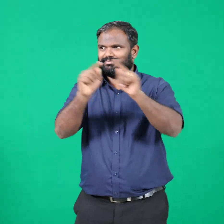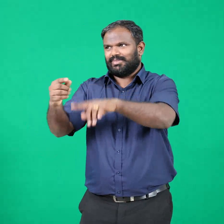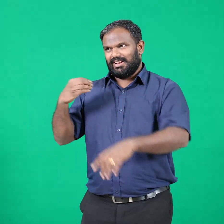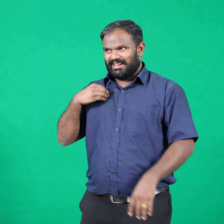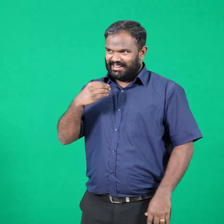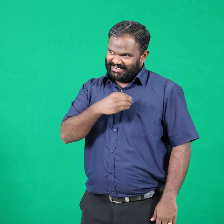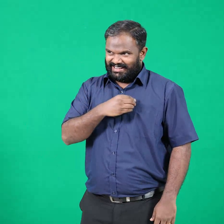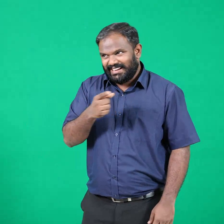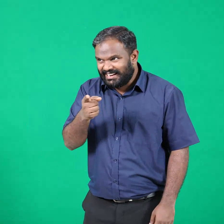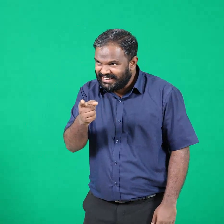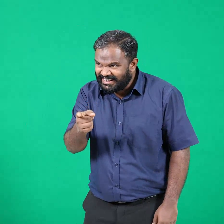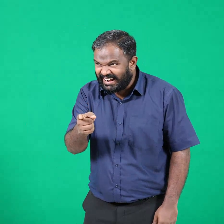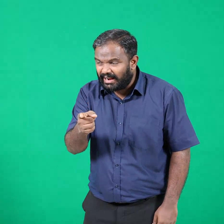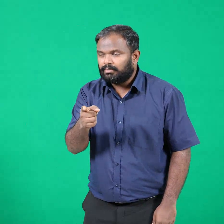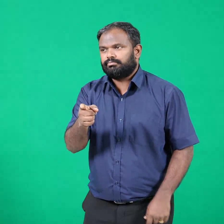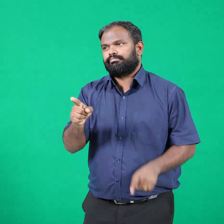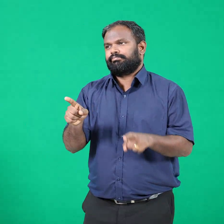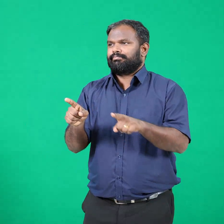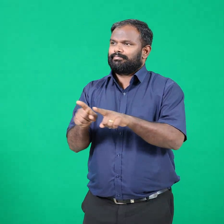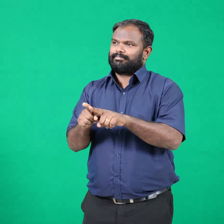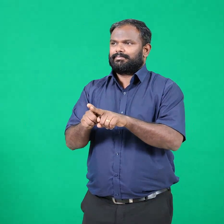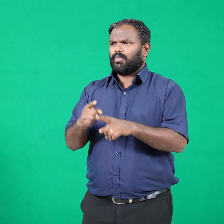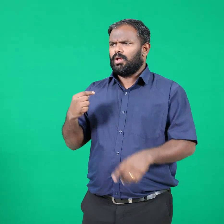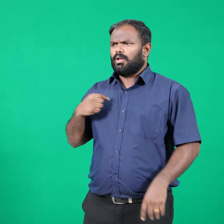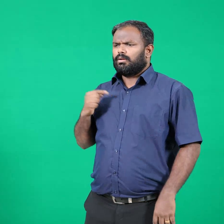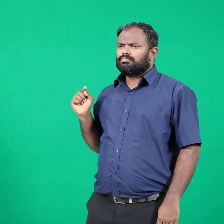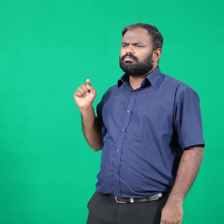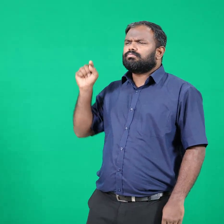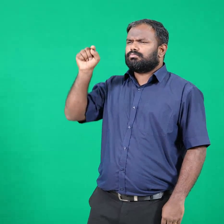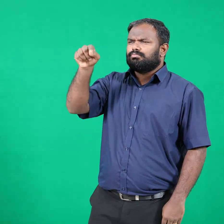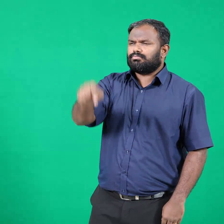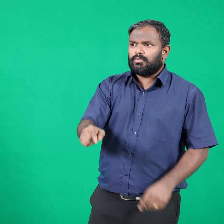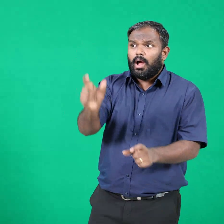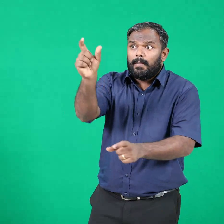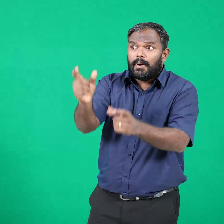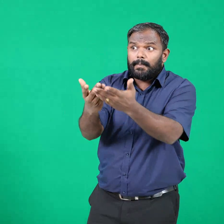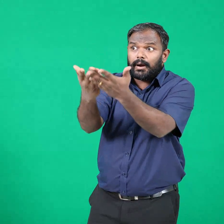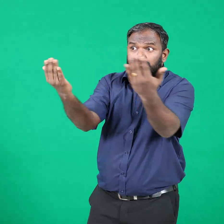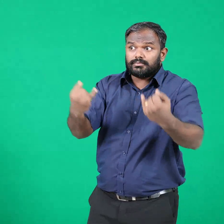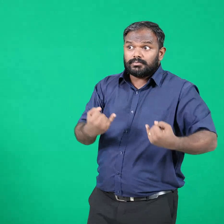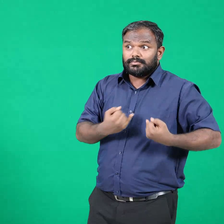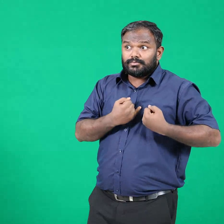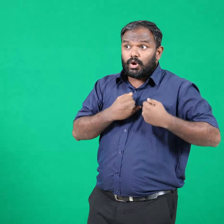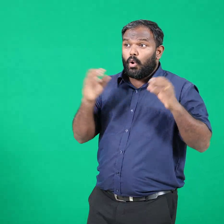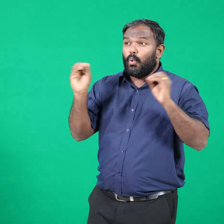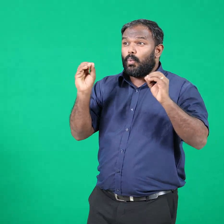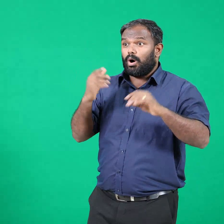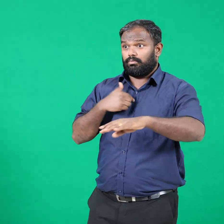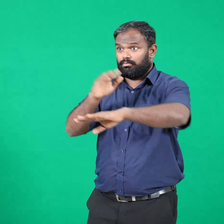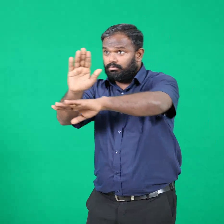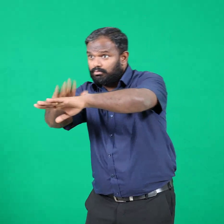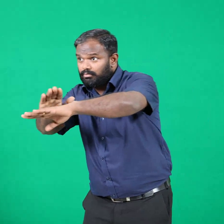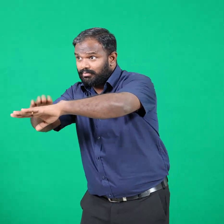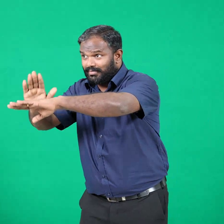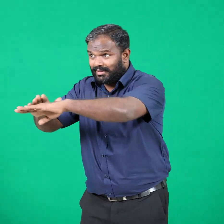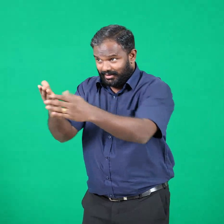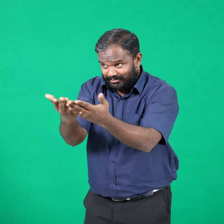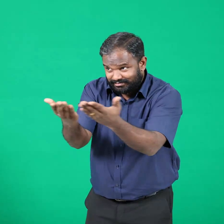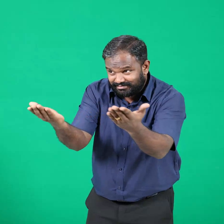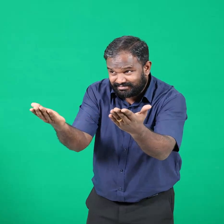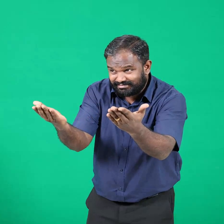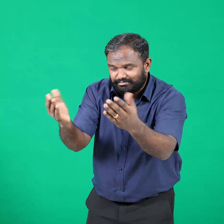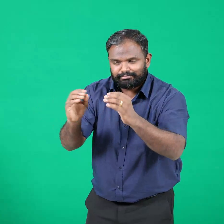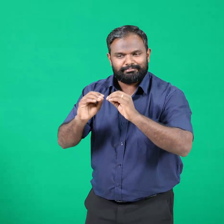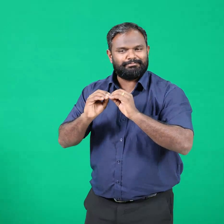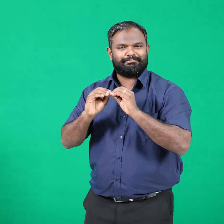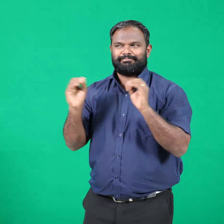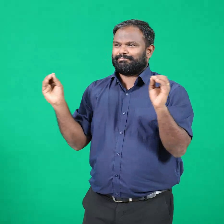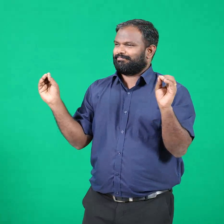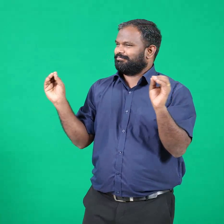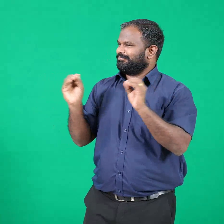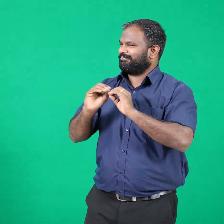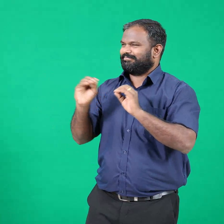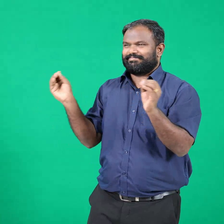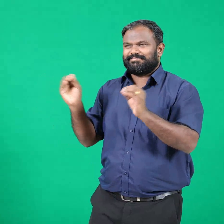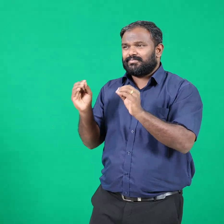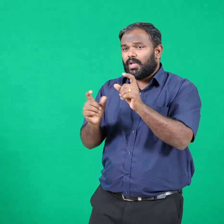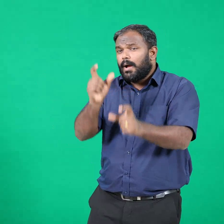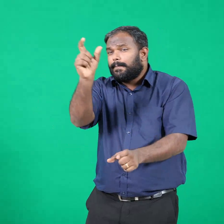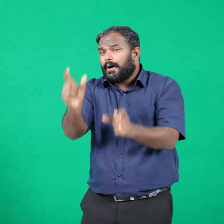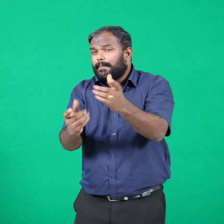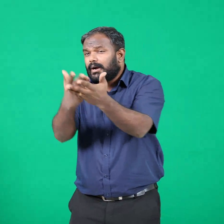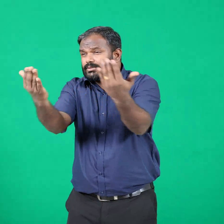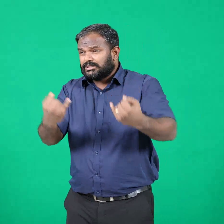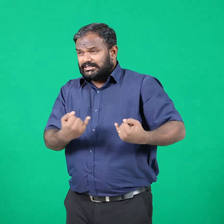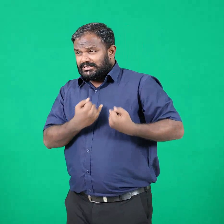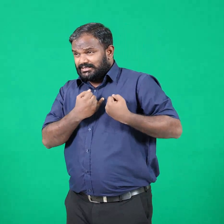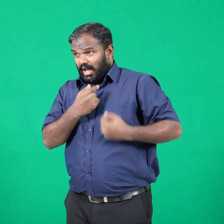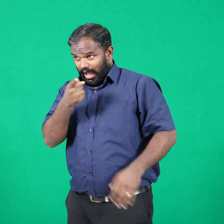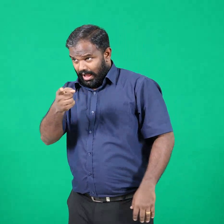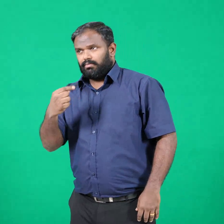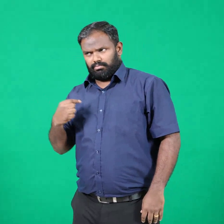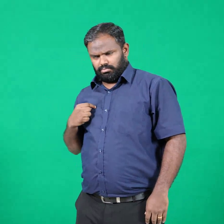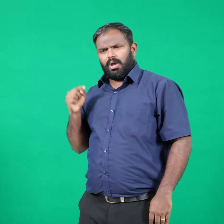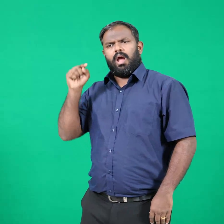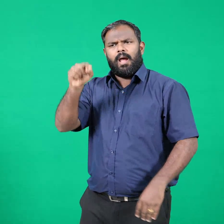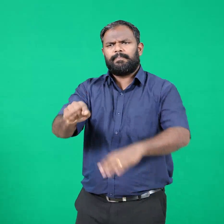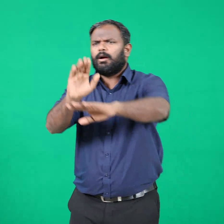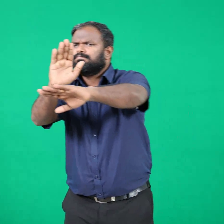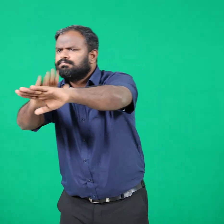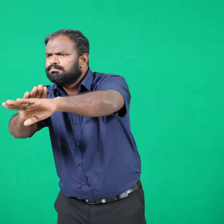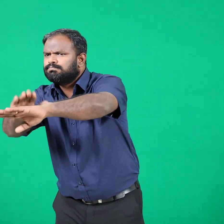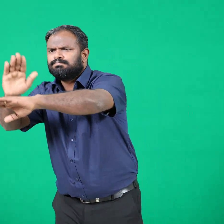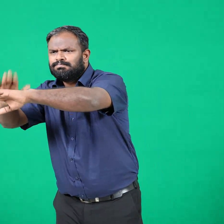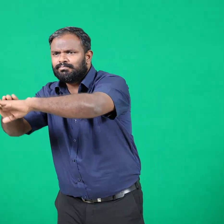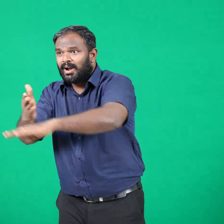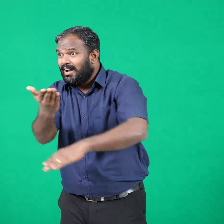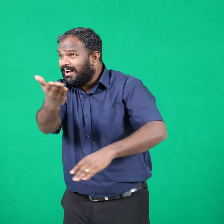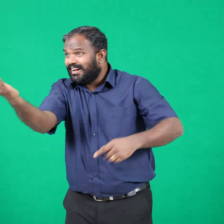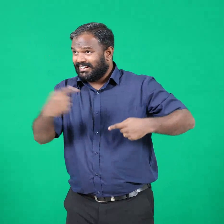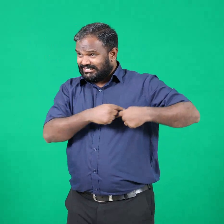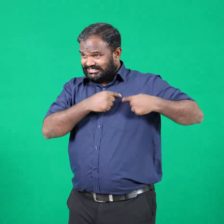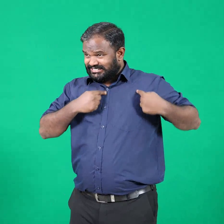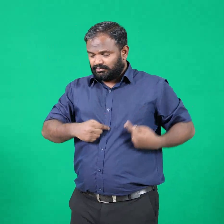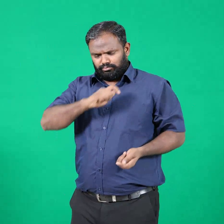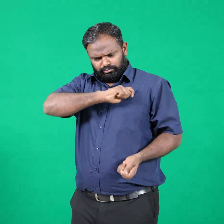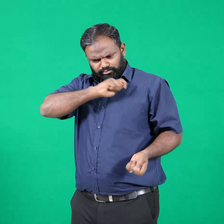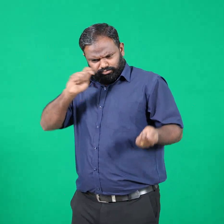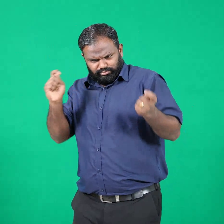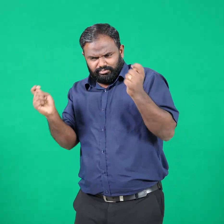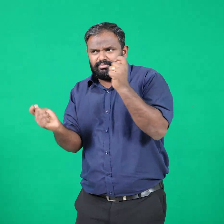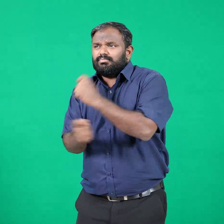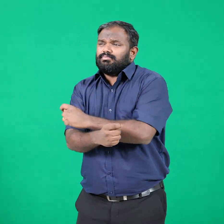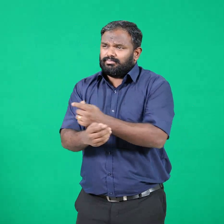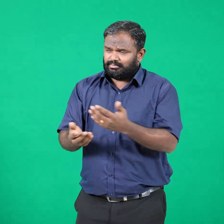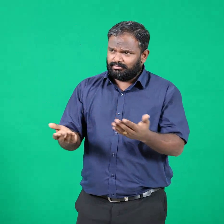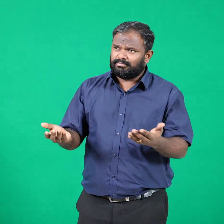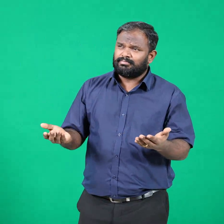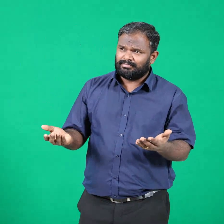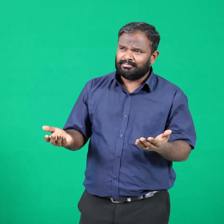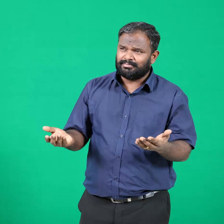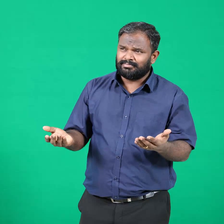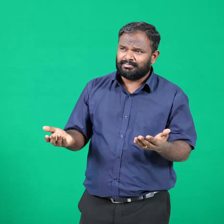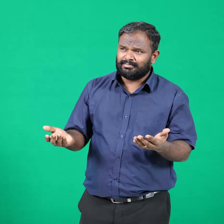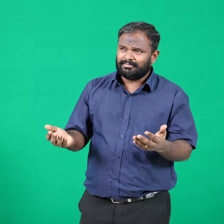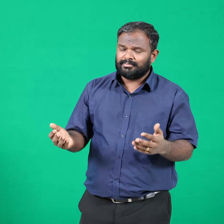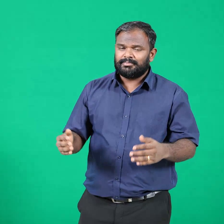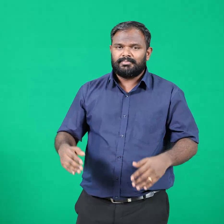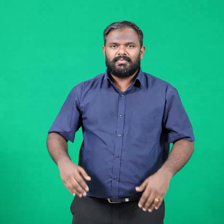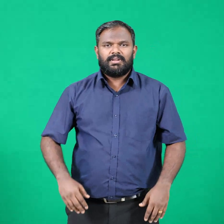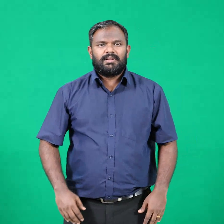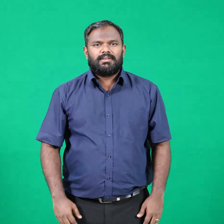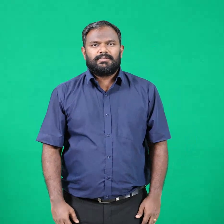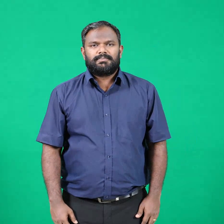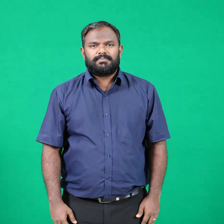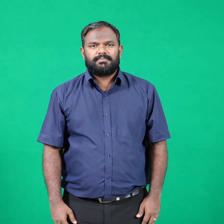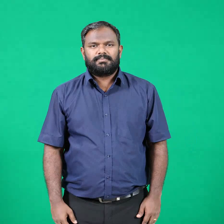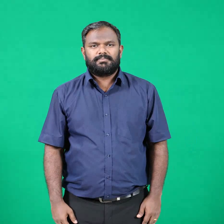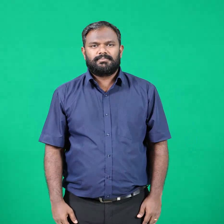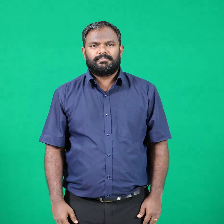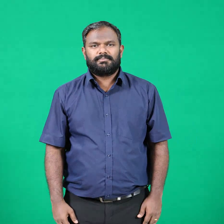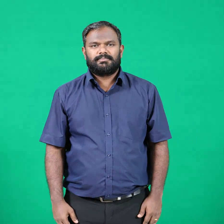I have not come to call the righteous, but sinners, to repentance."